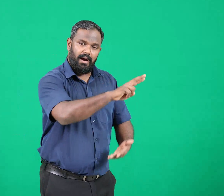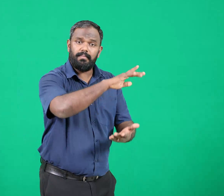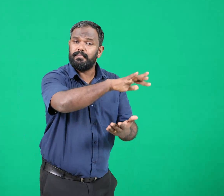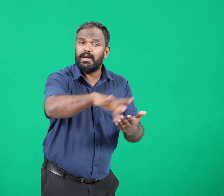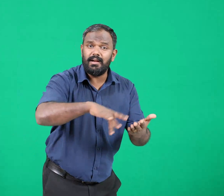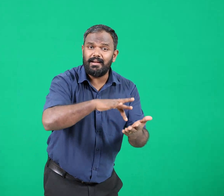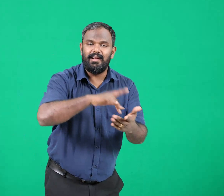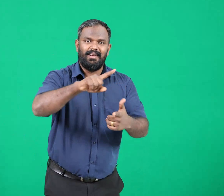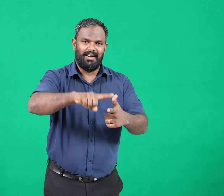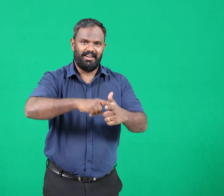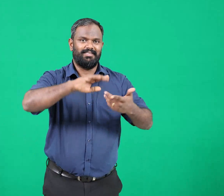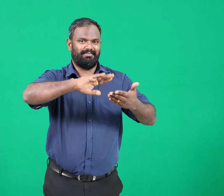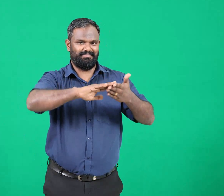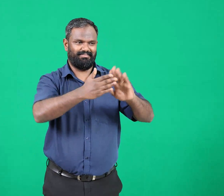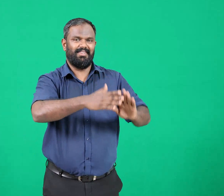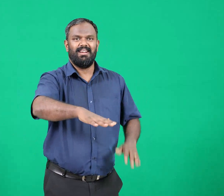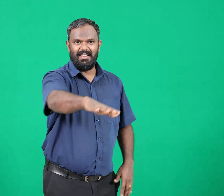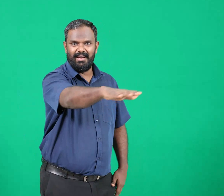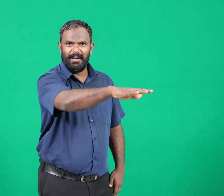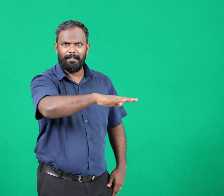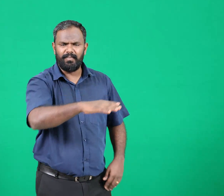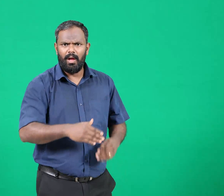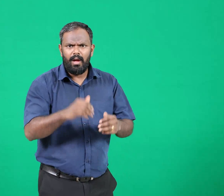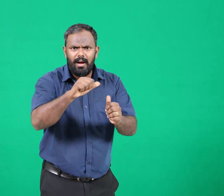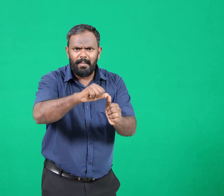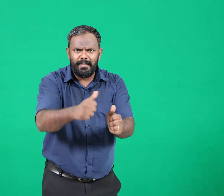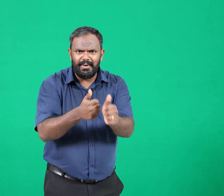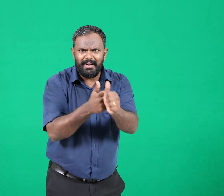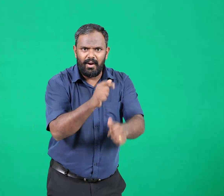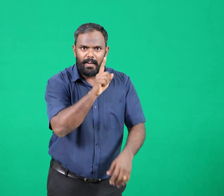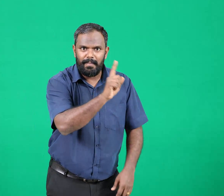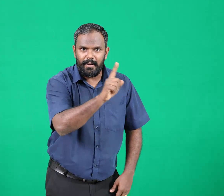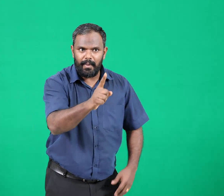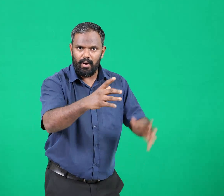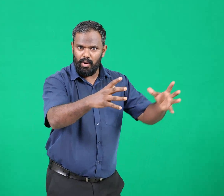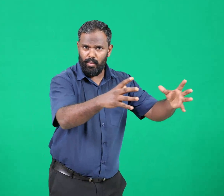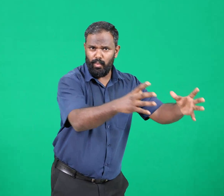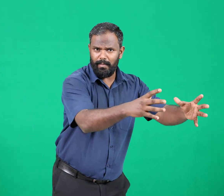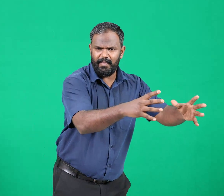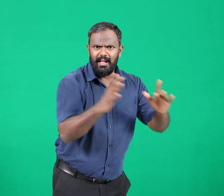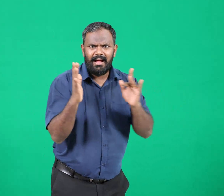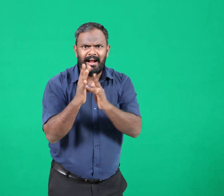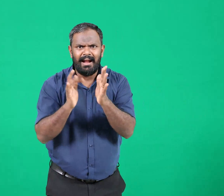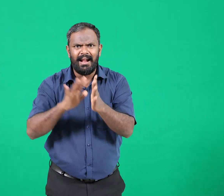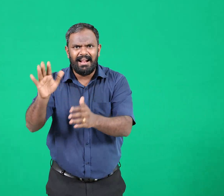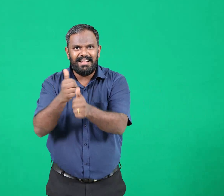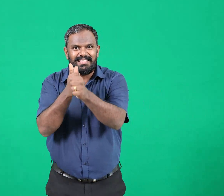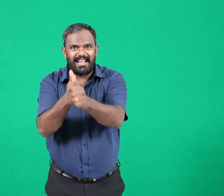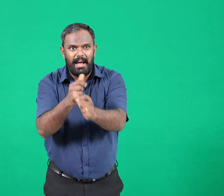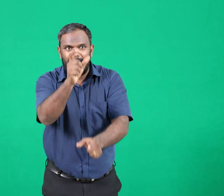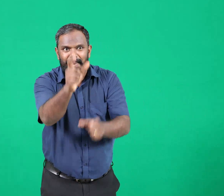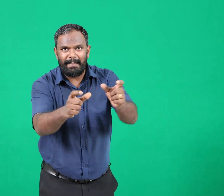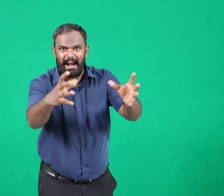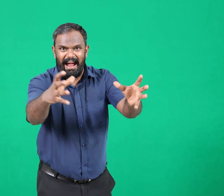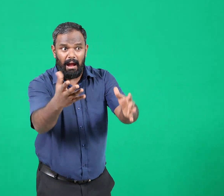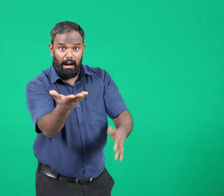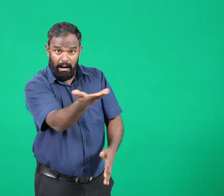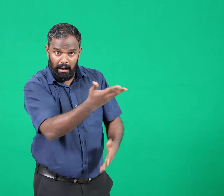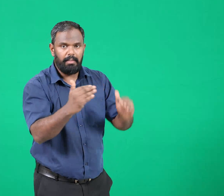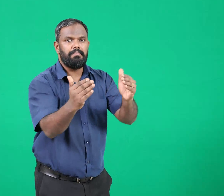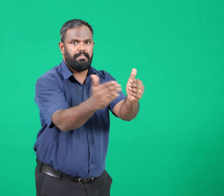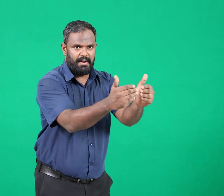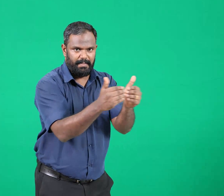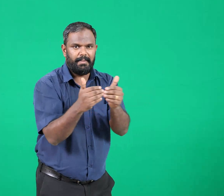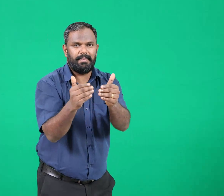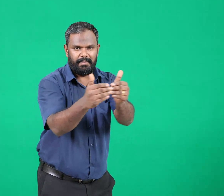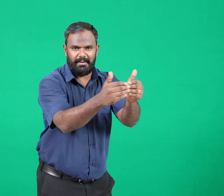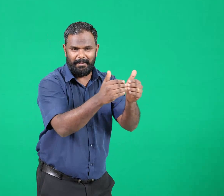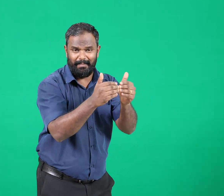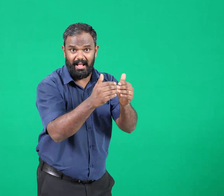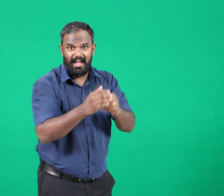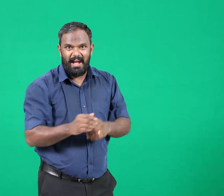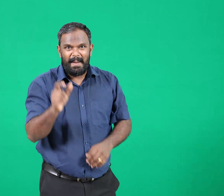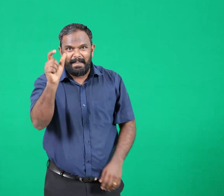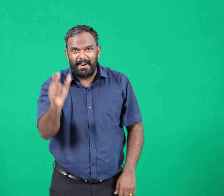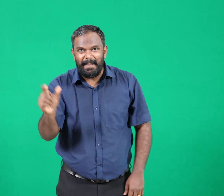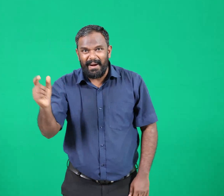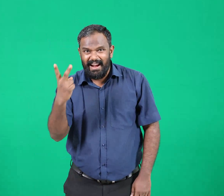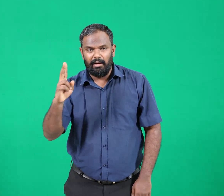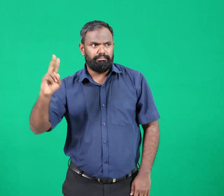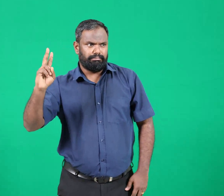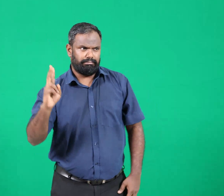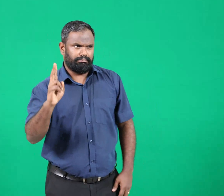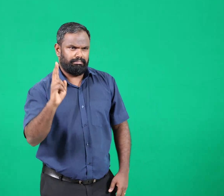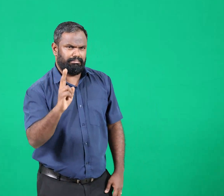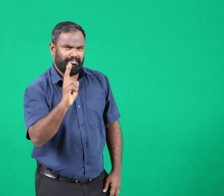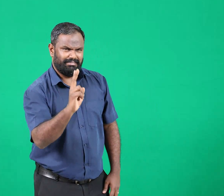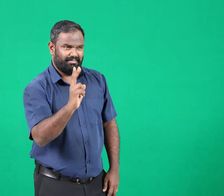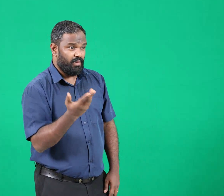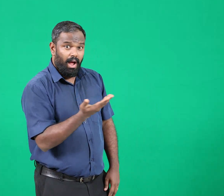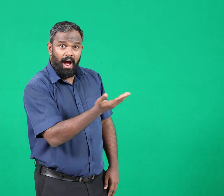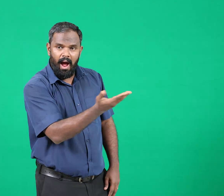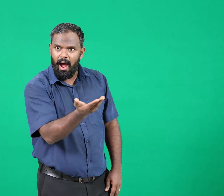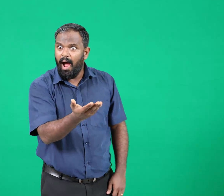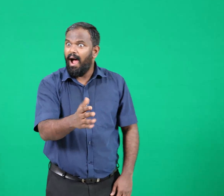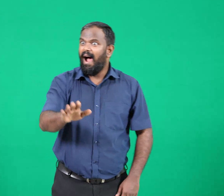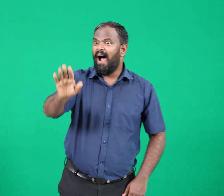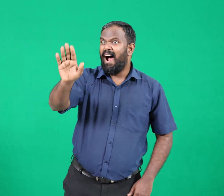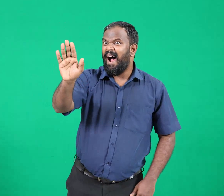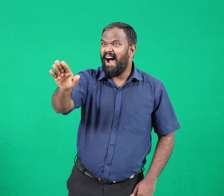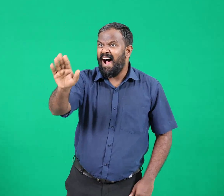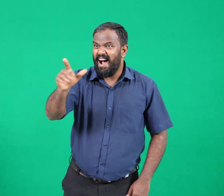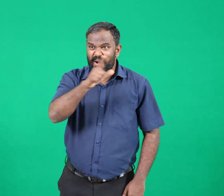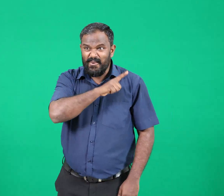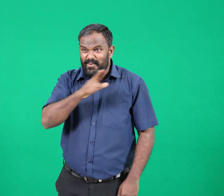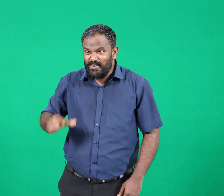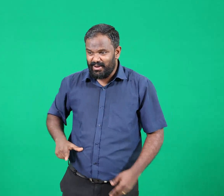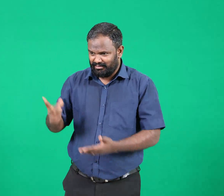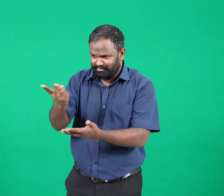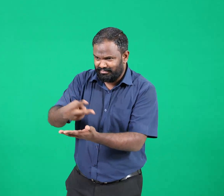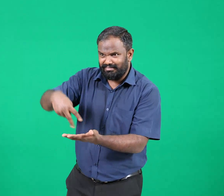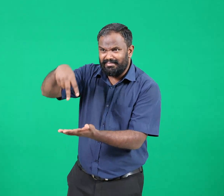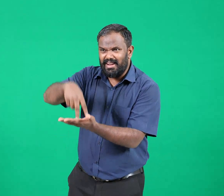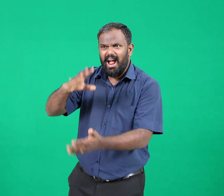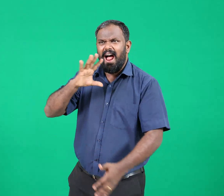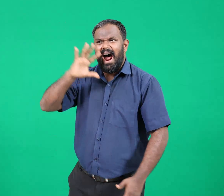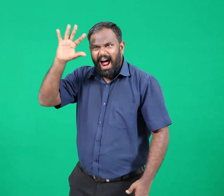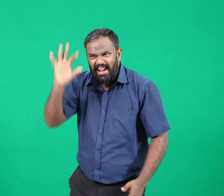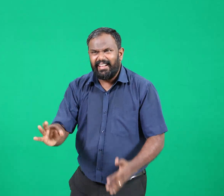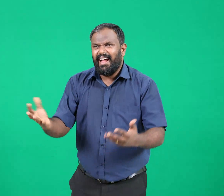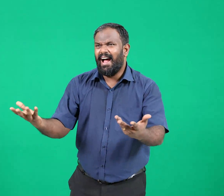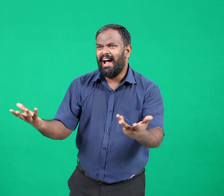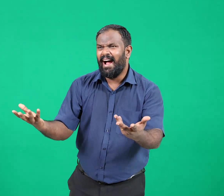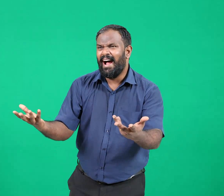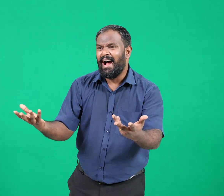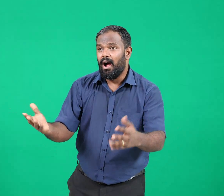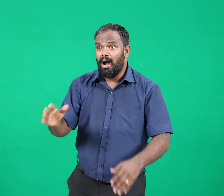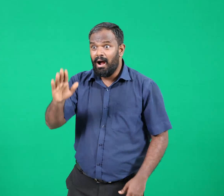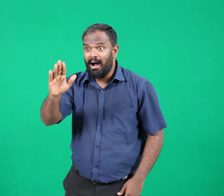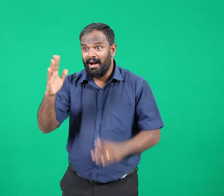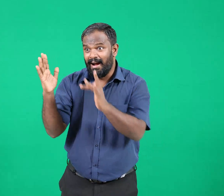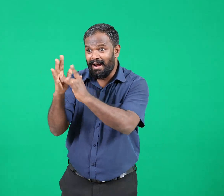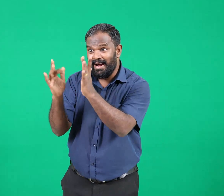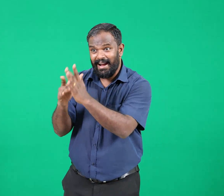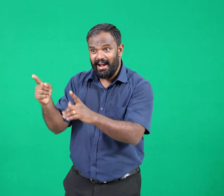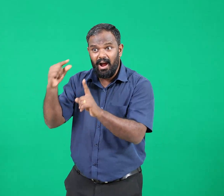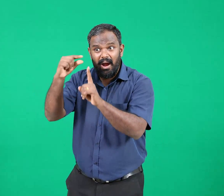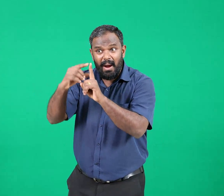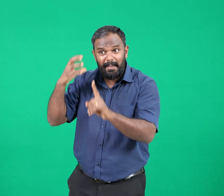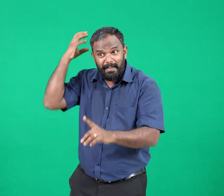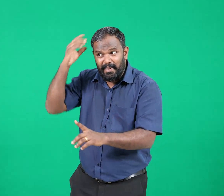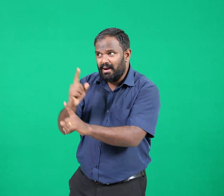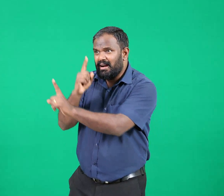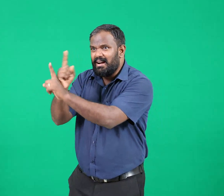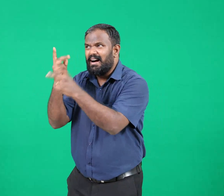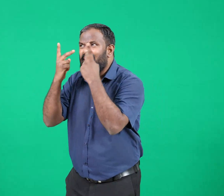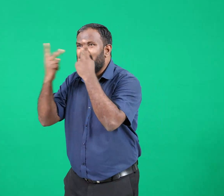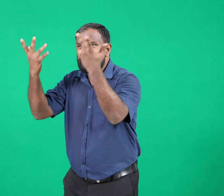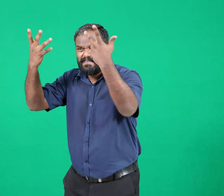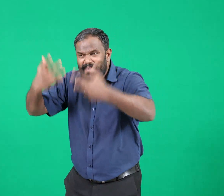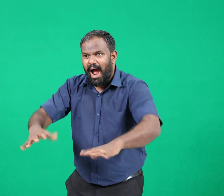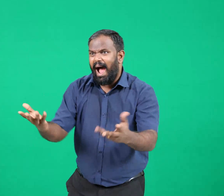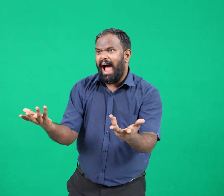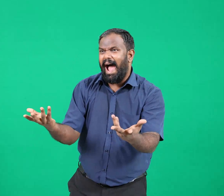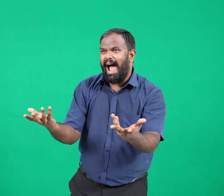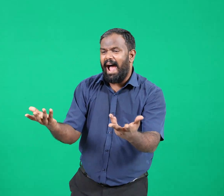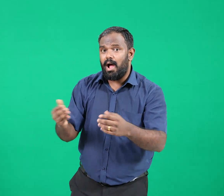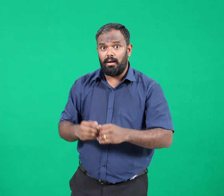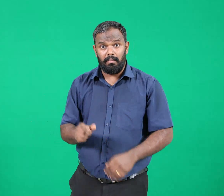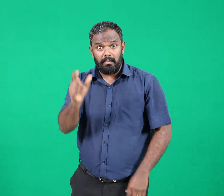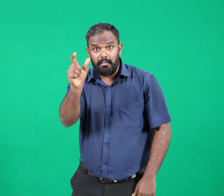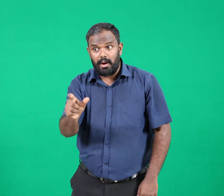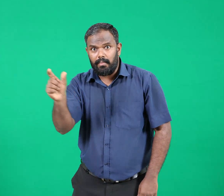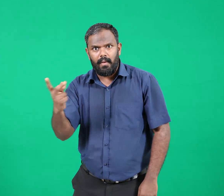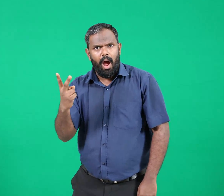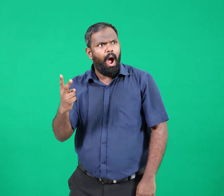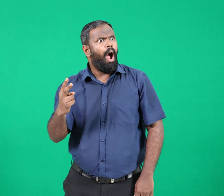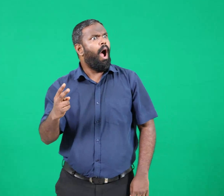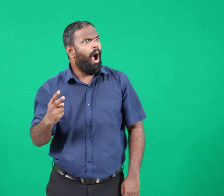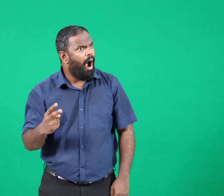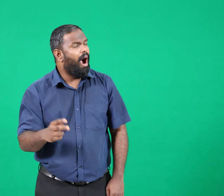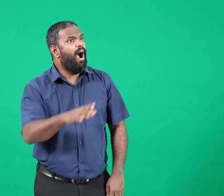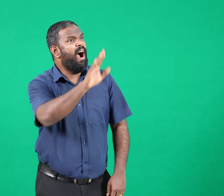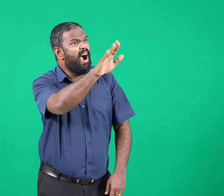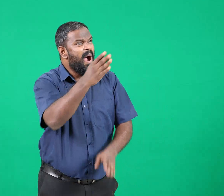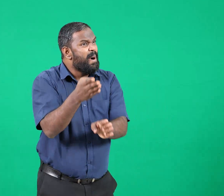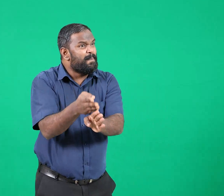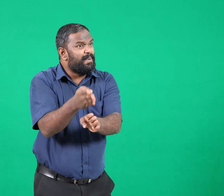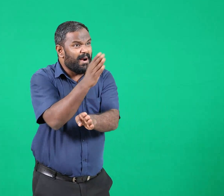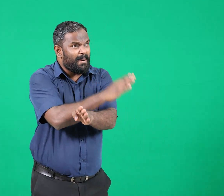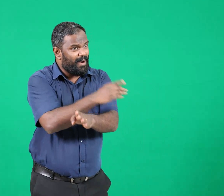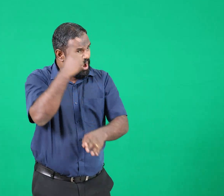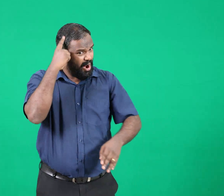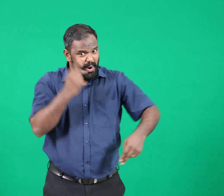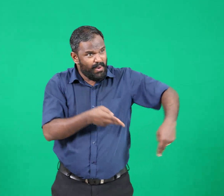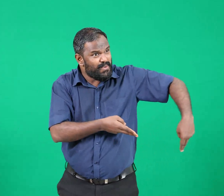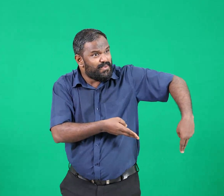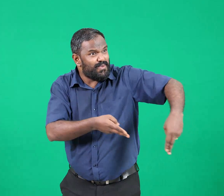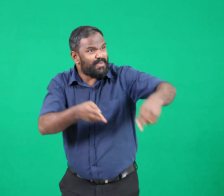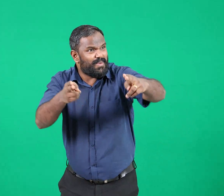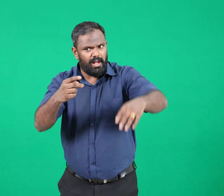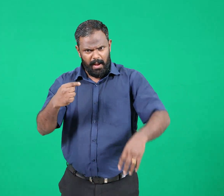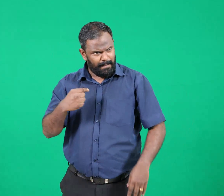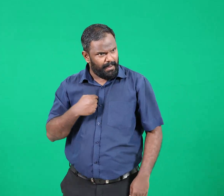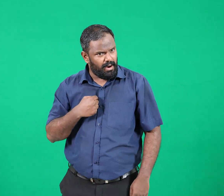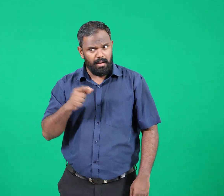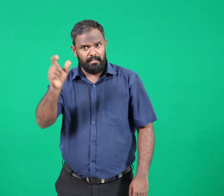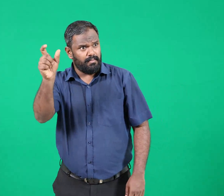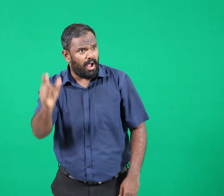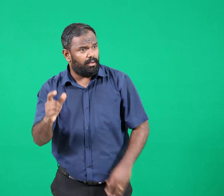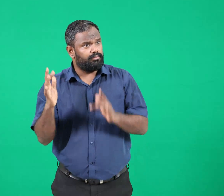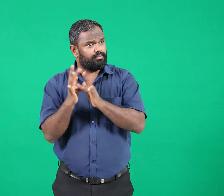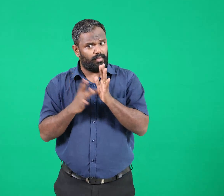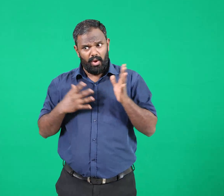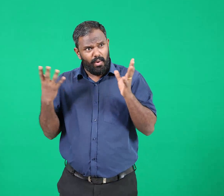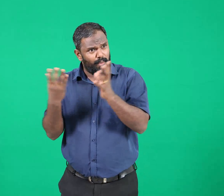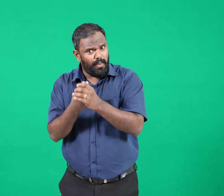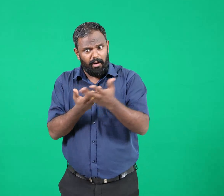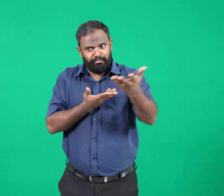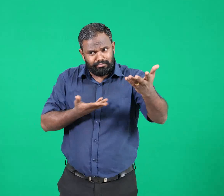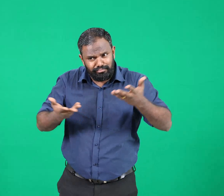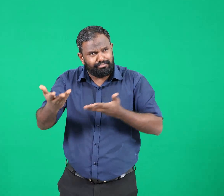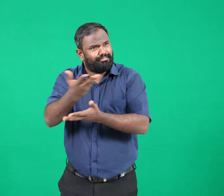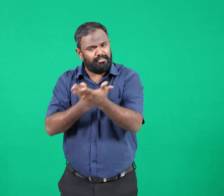There they found the Eleven and those with them, gathered together and saying, "The Lord has indeed risen and has appeared to Simon!"